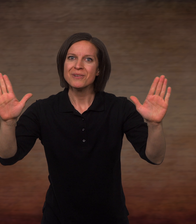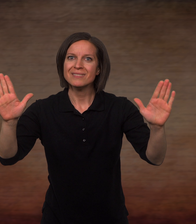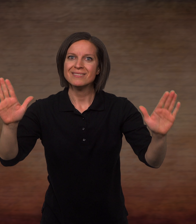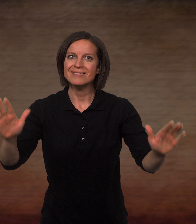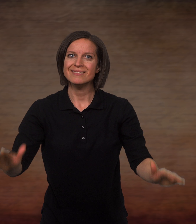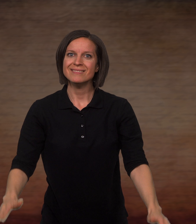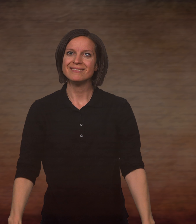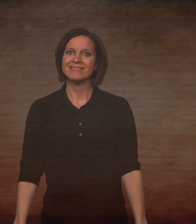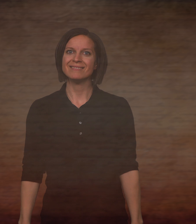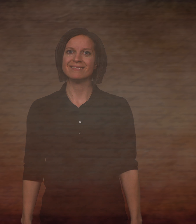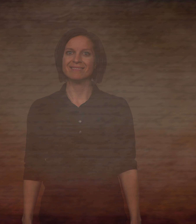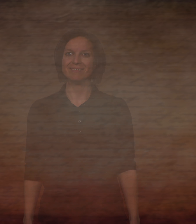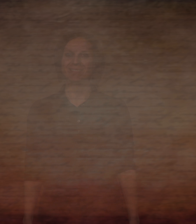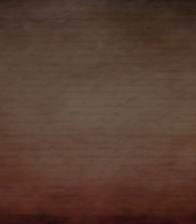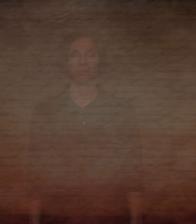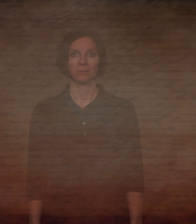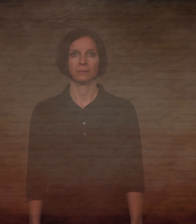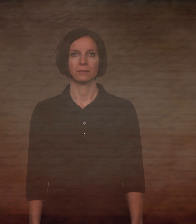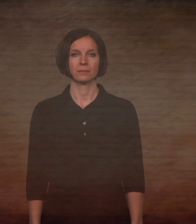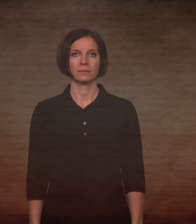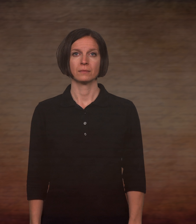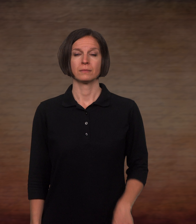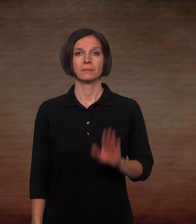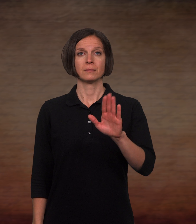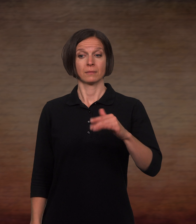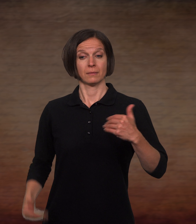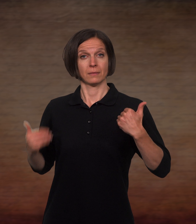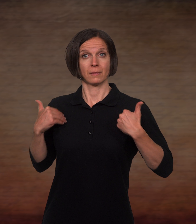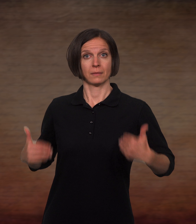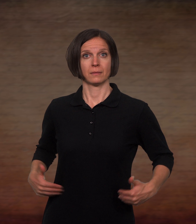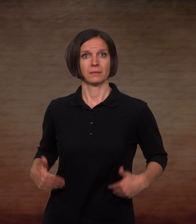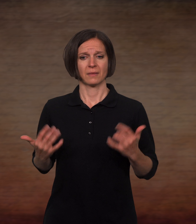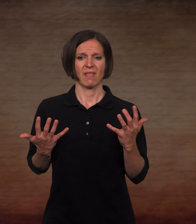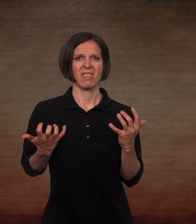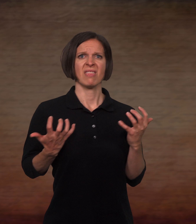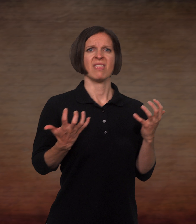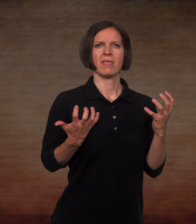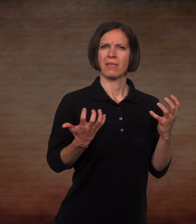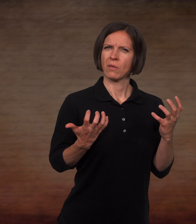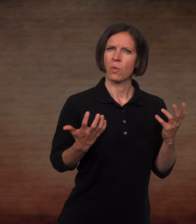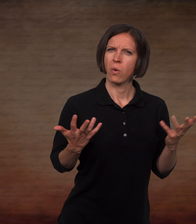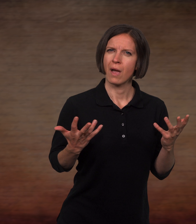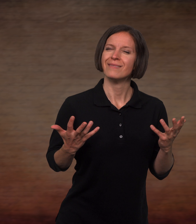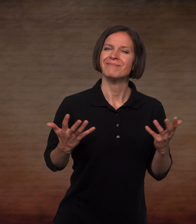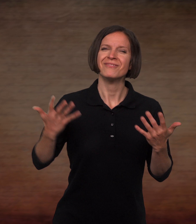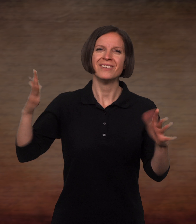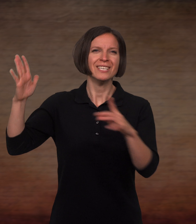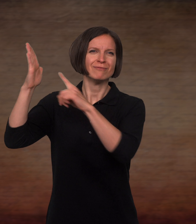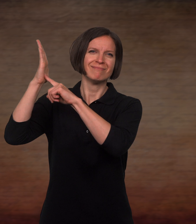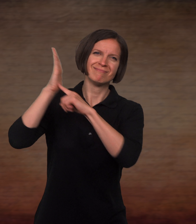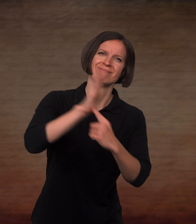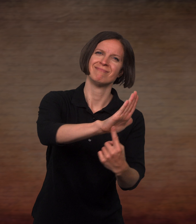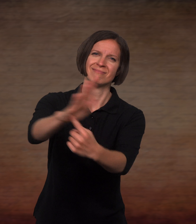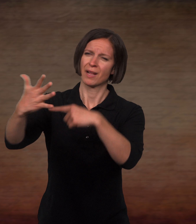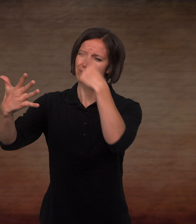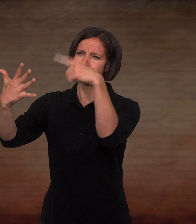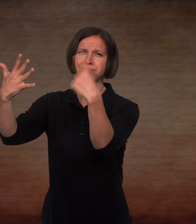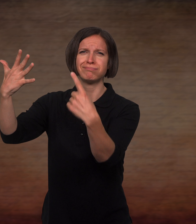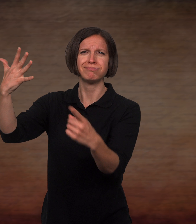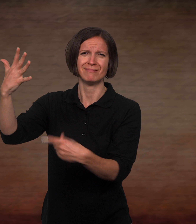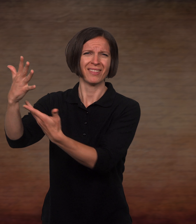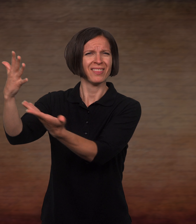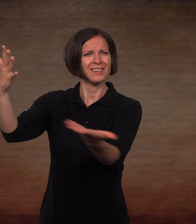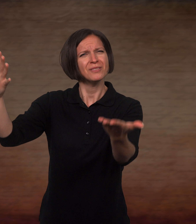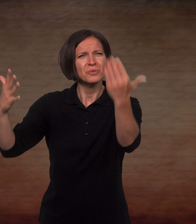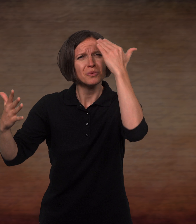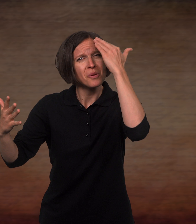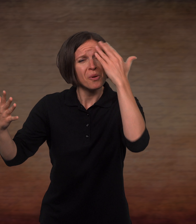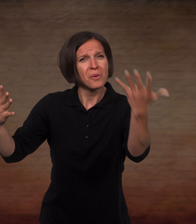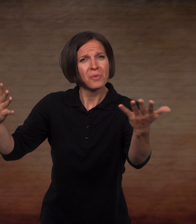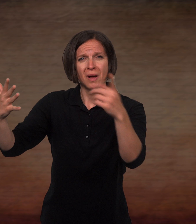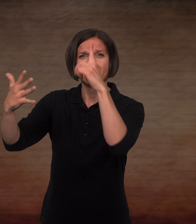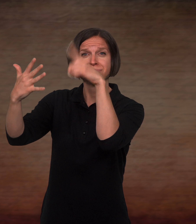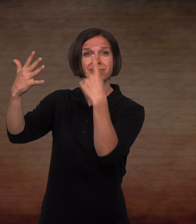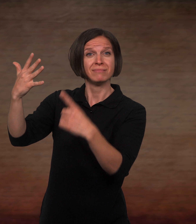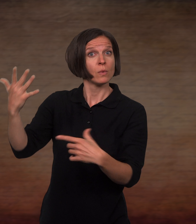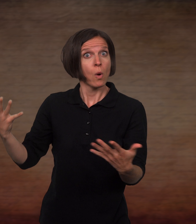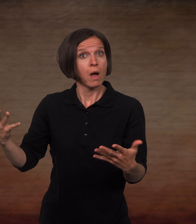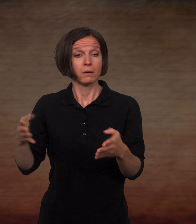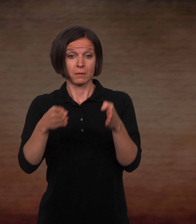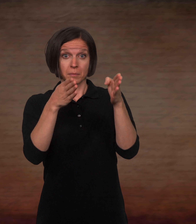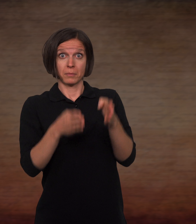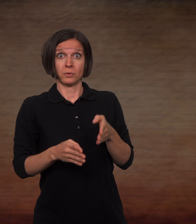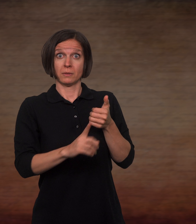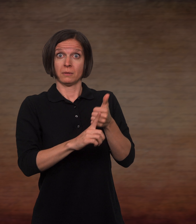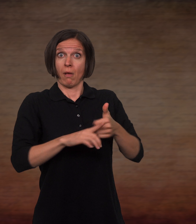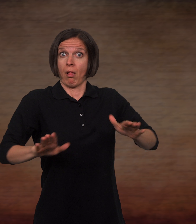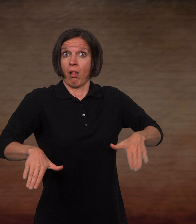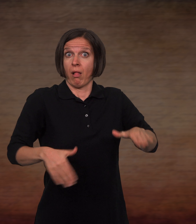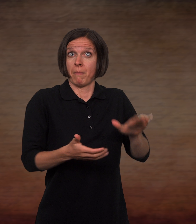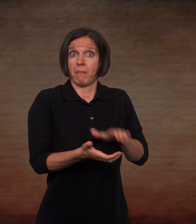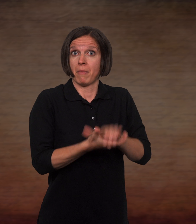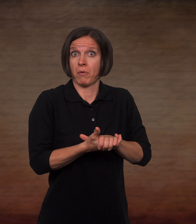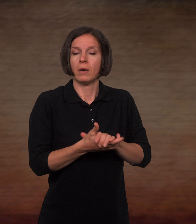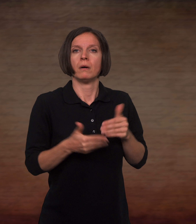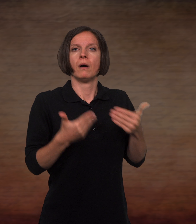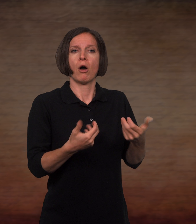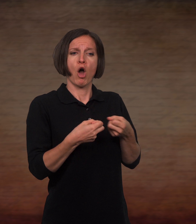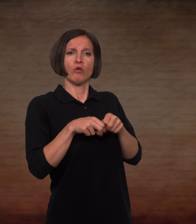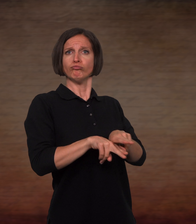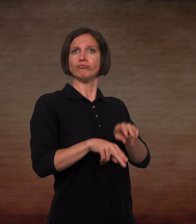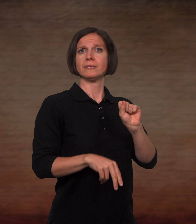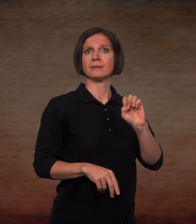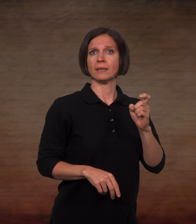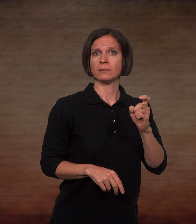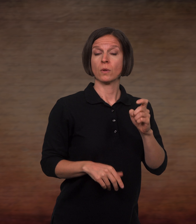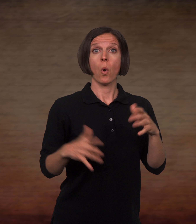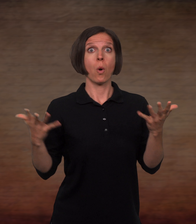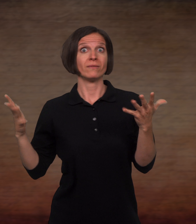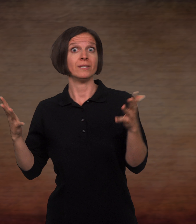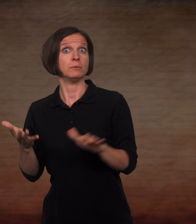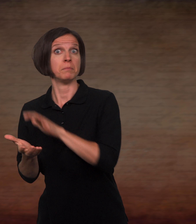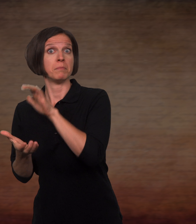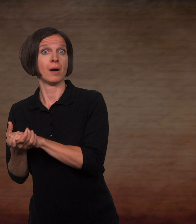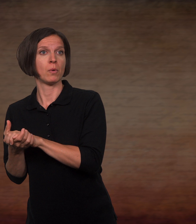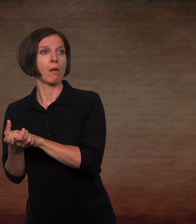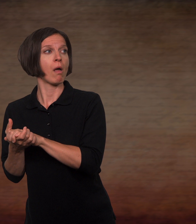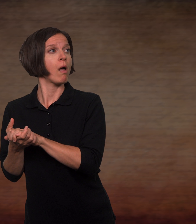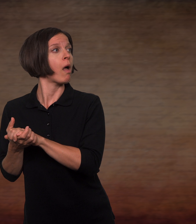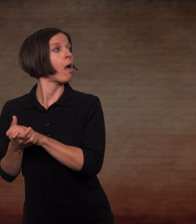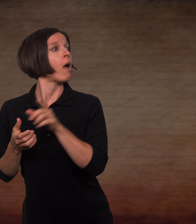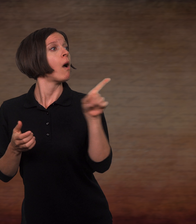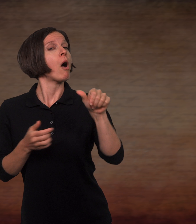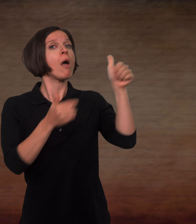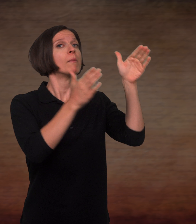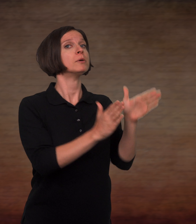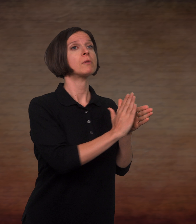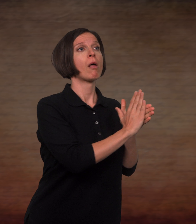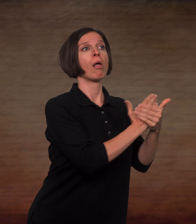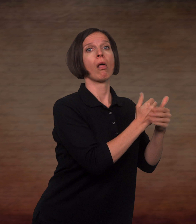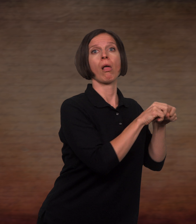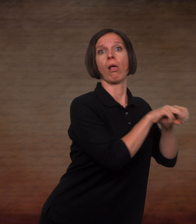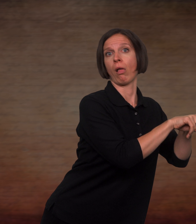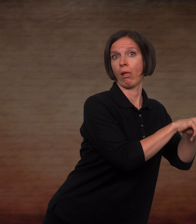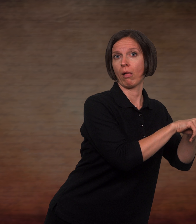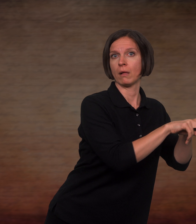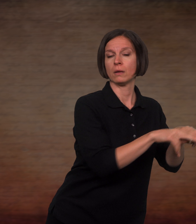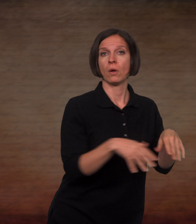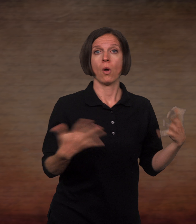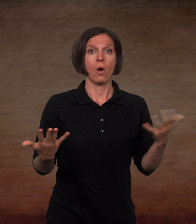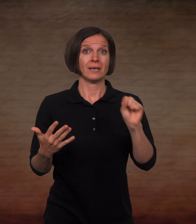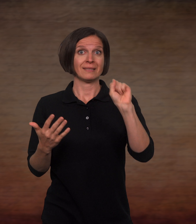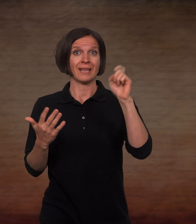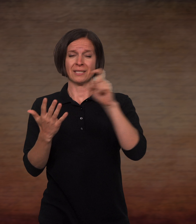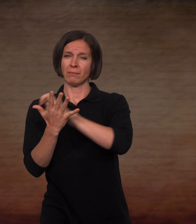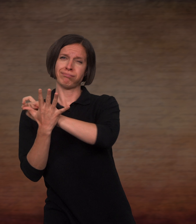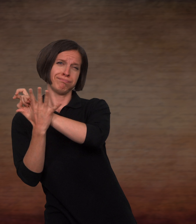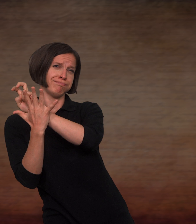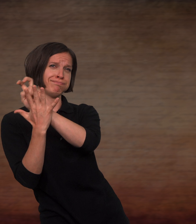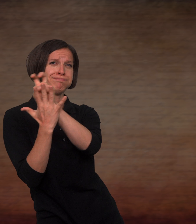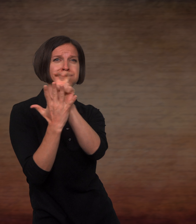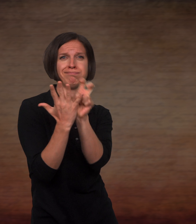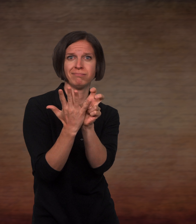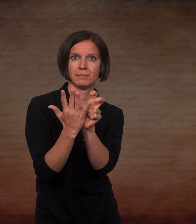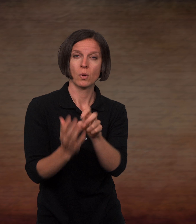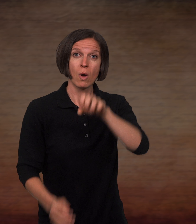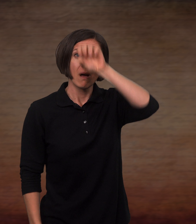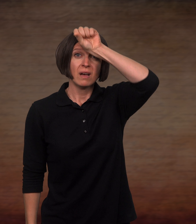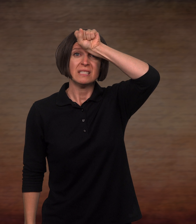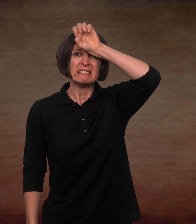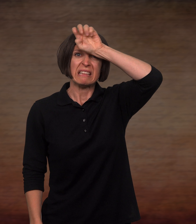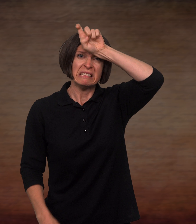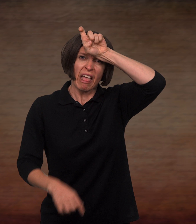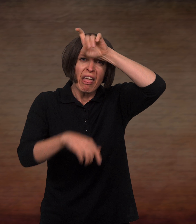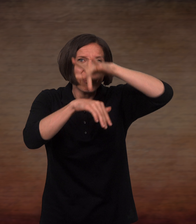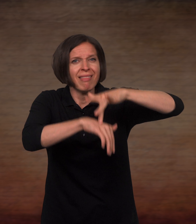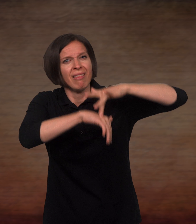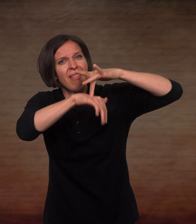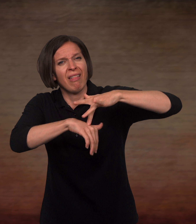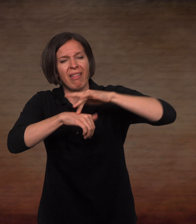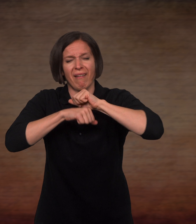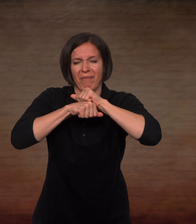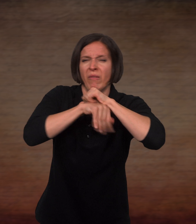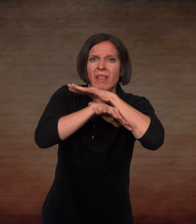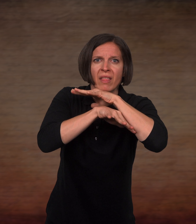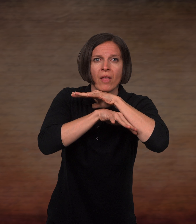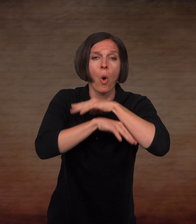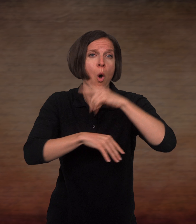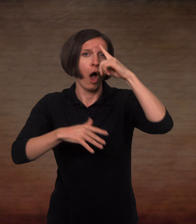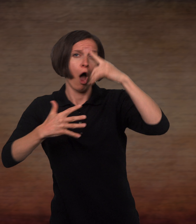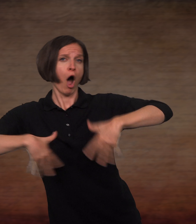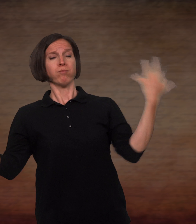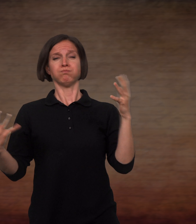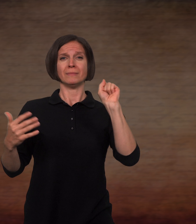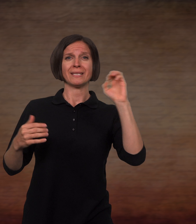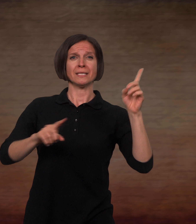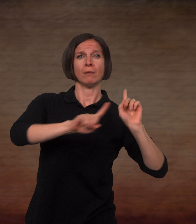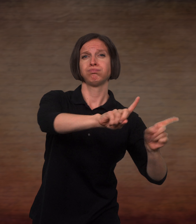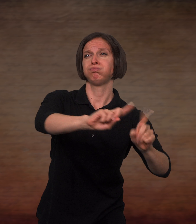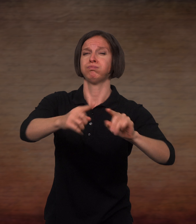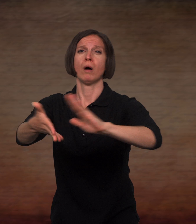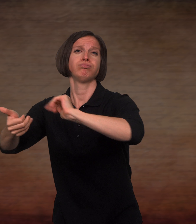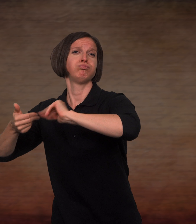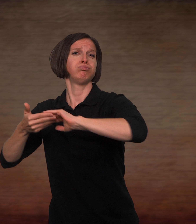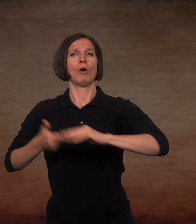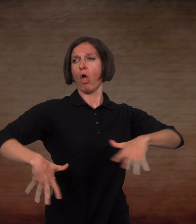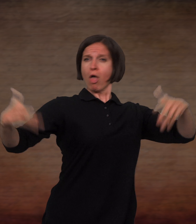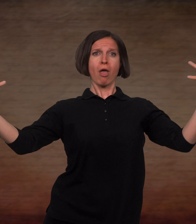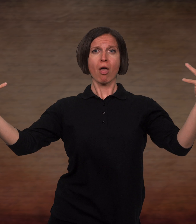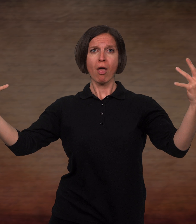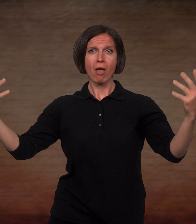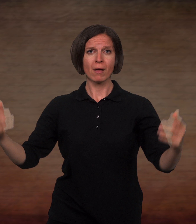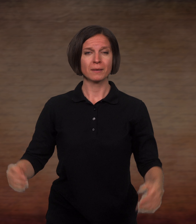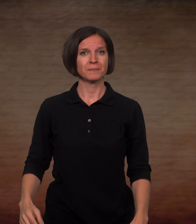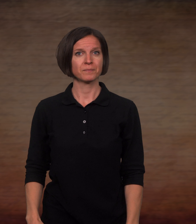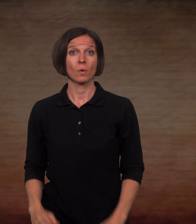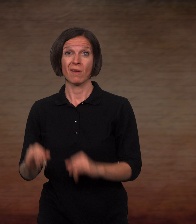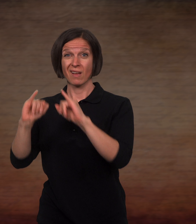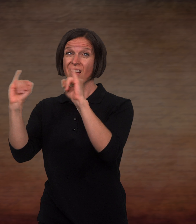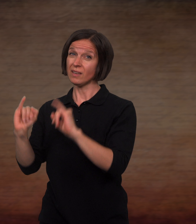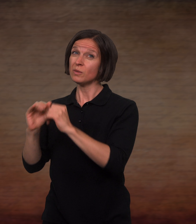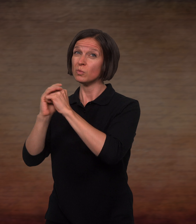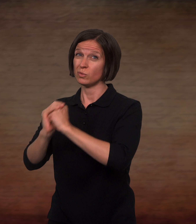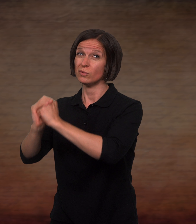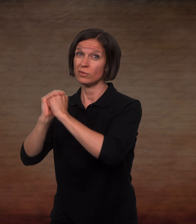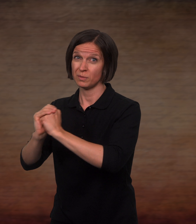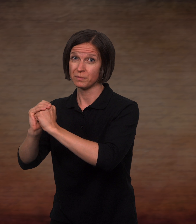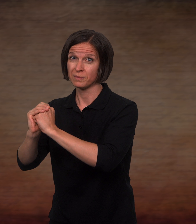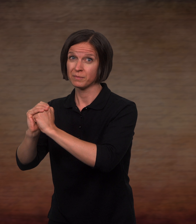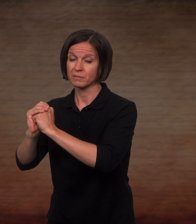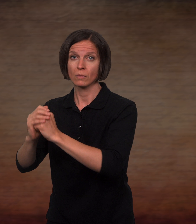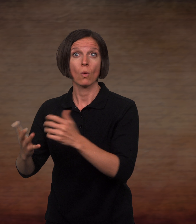The acts of the flesh are obvious: sexual immorality, impurity, and debauchery;